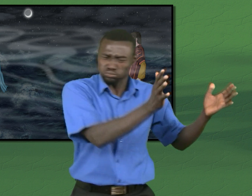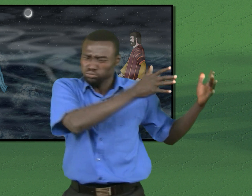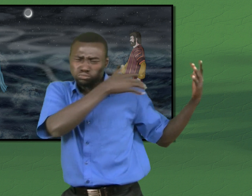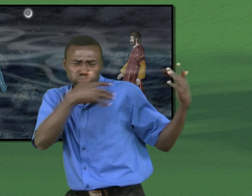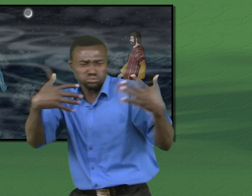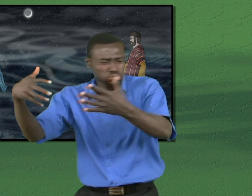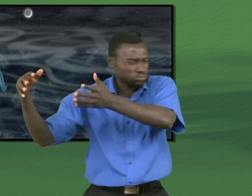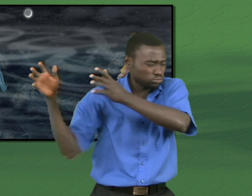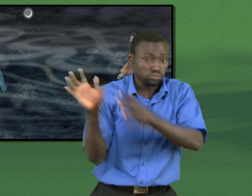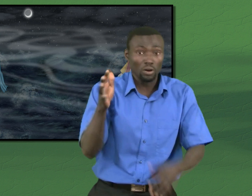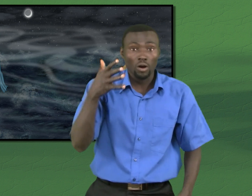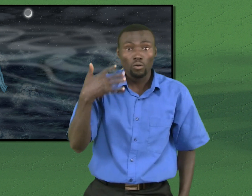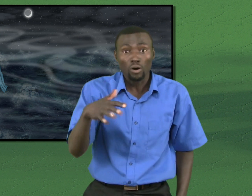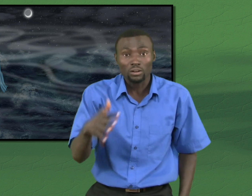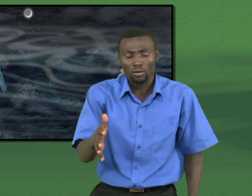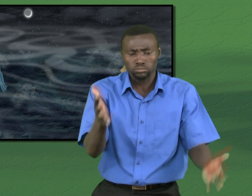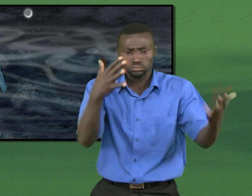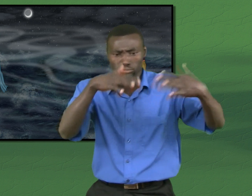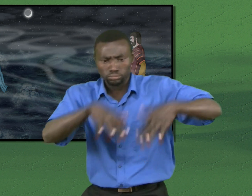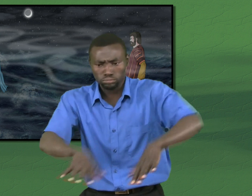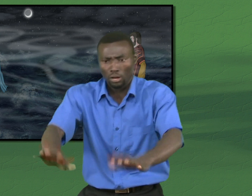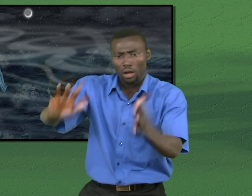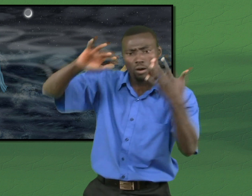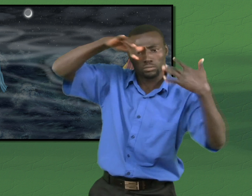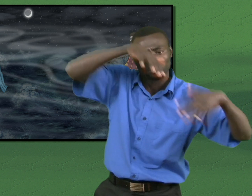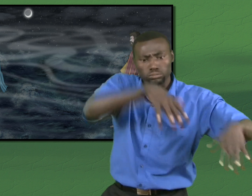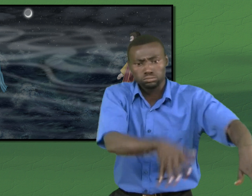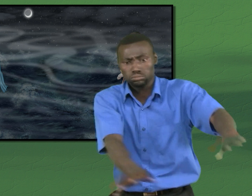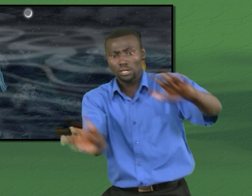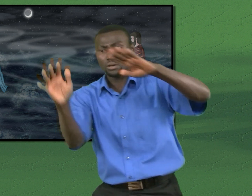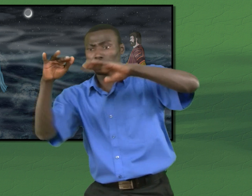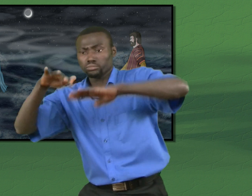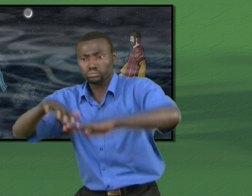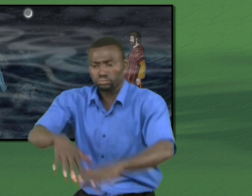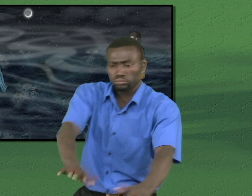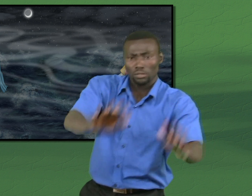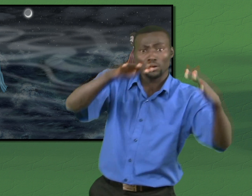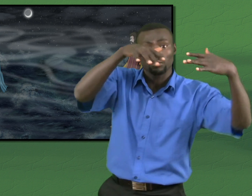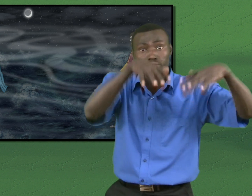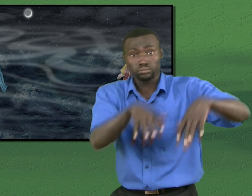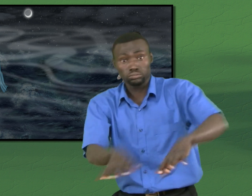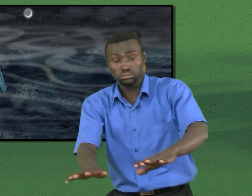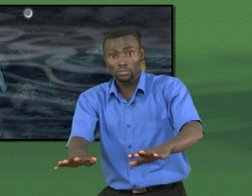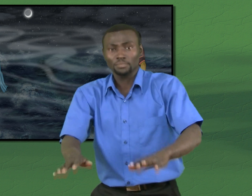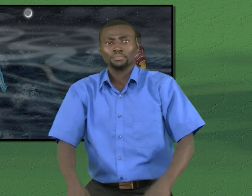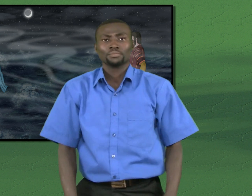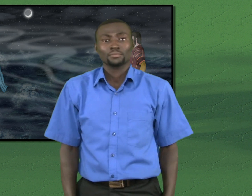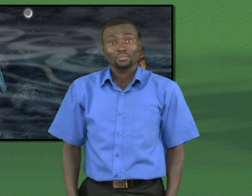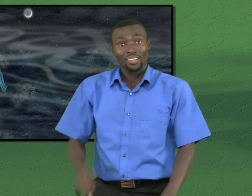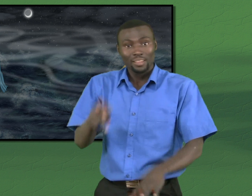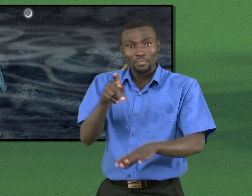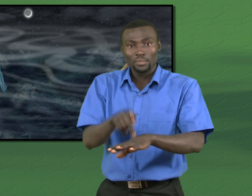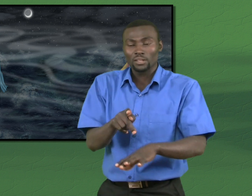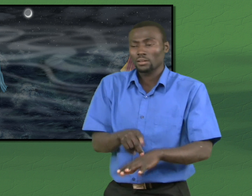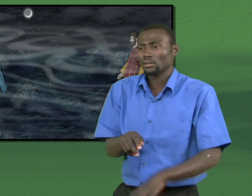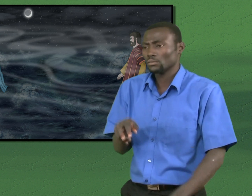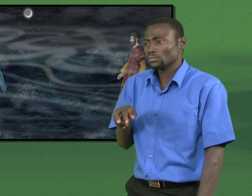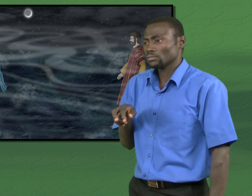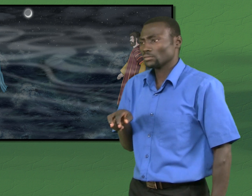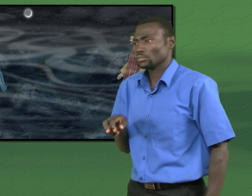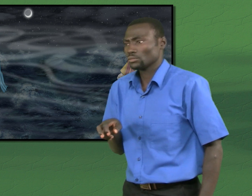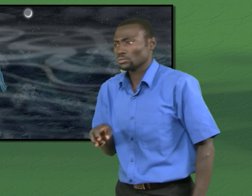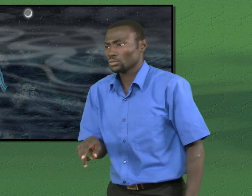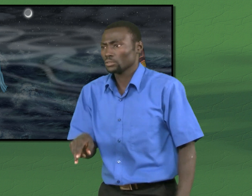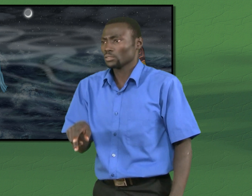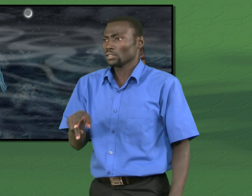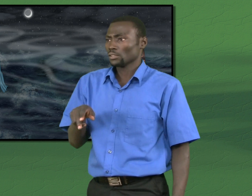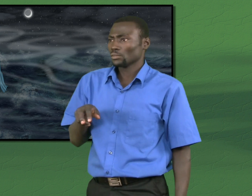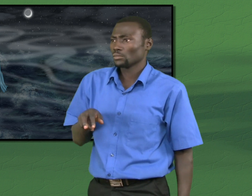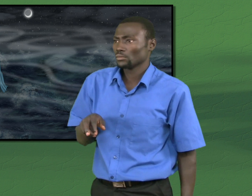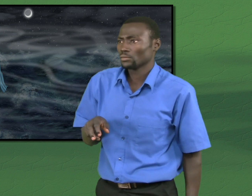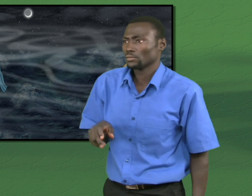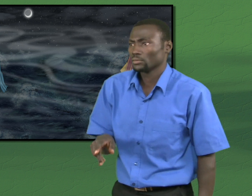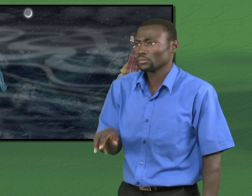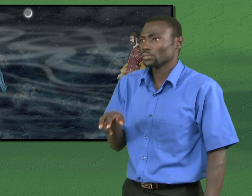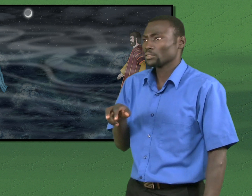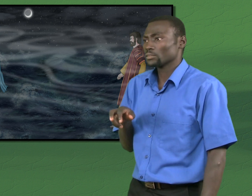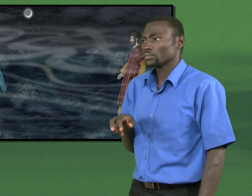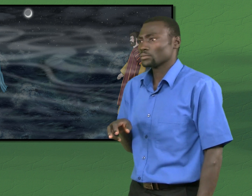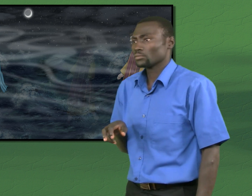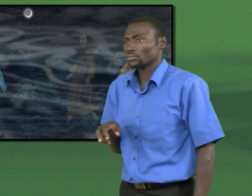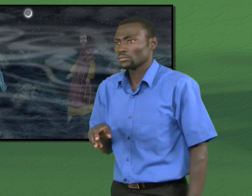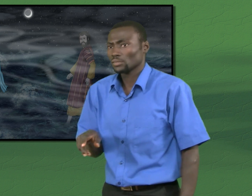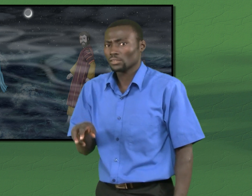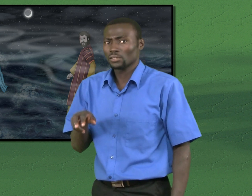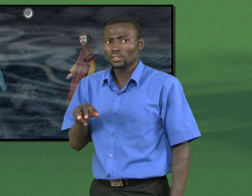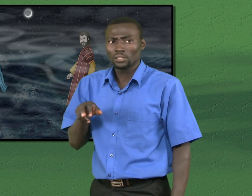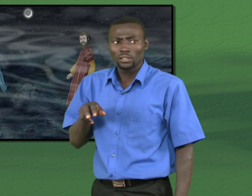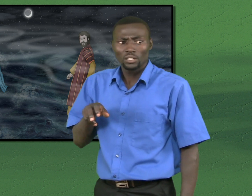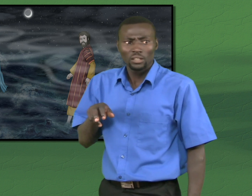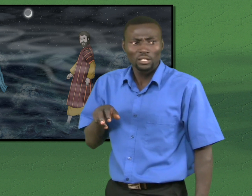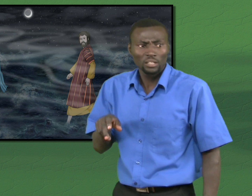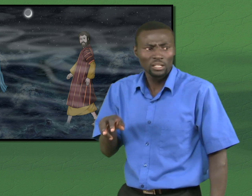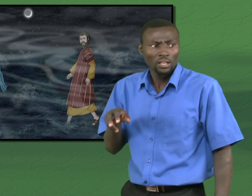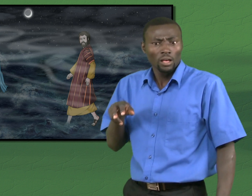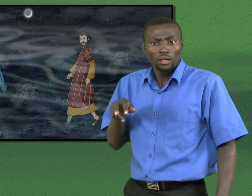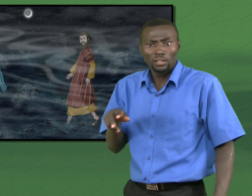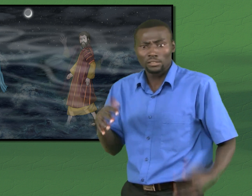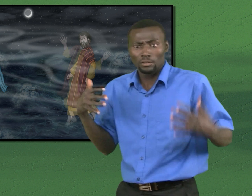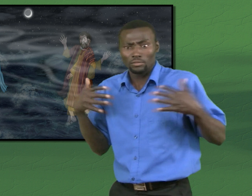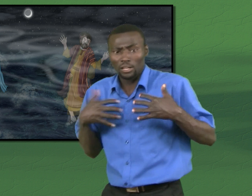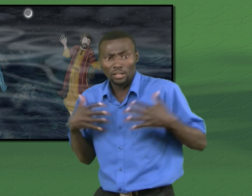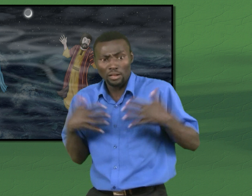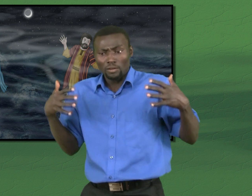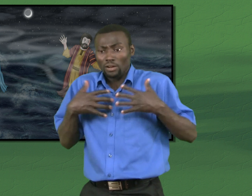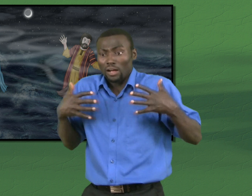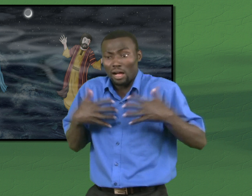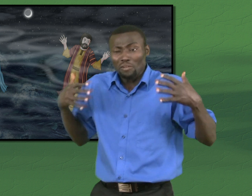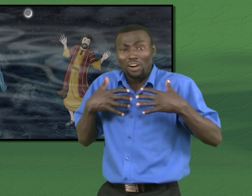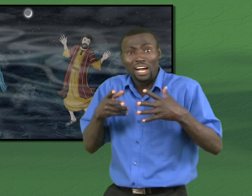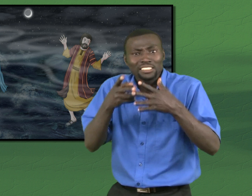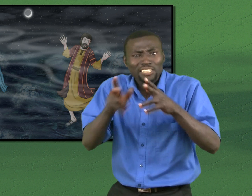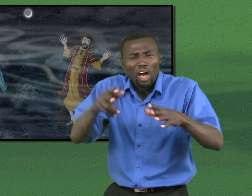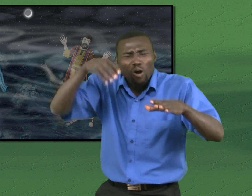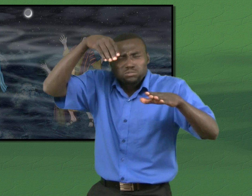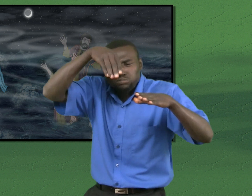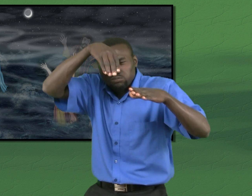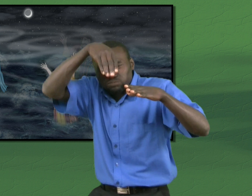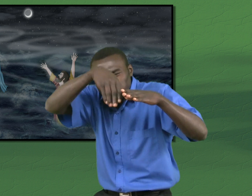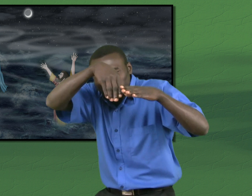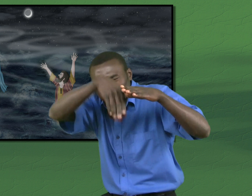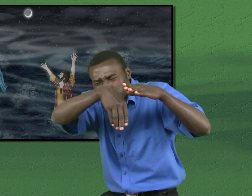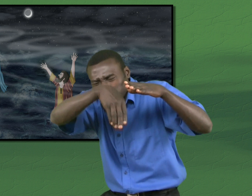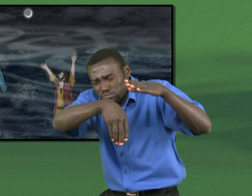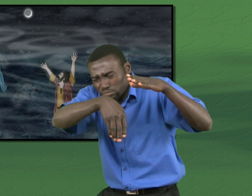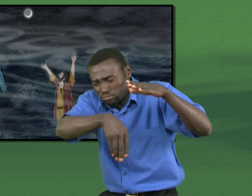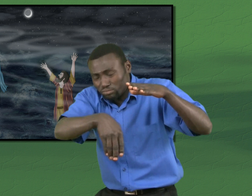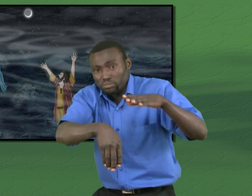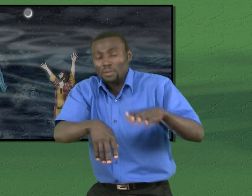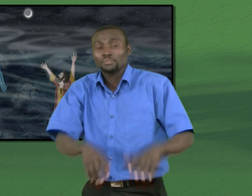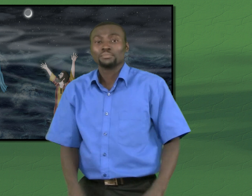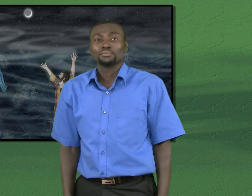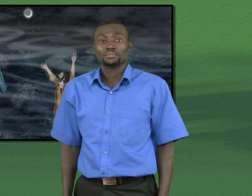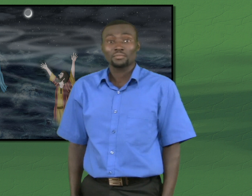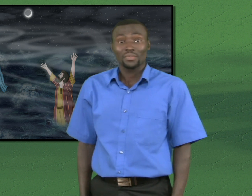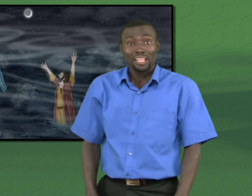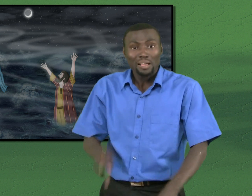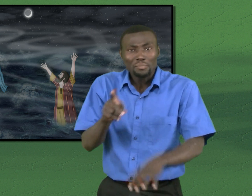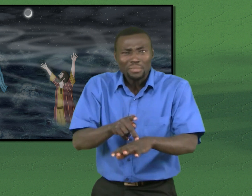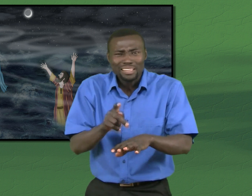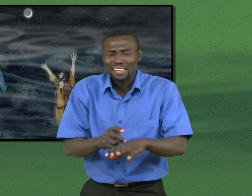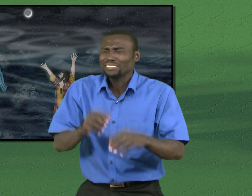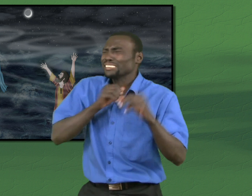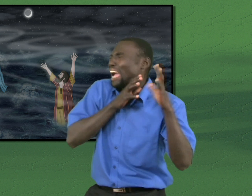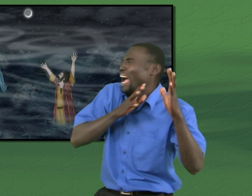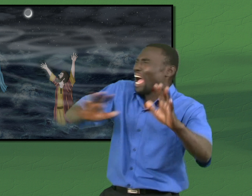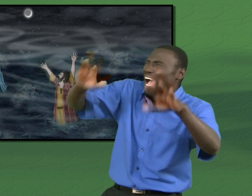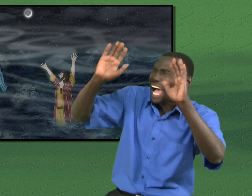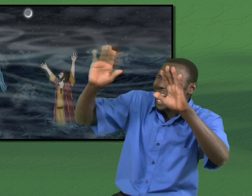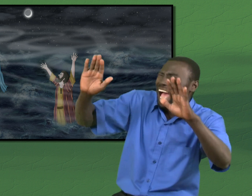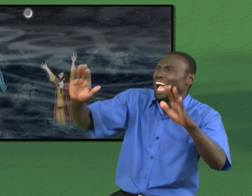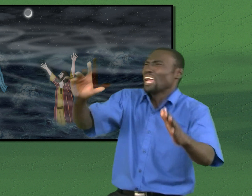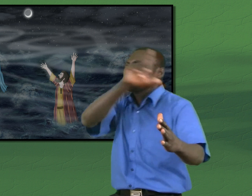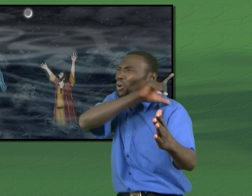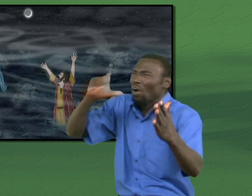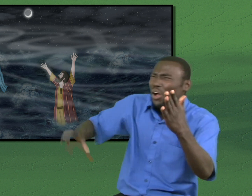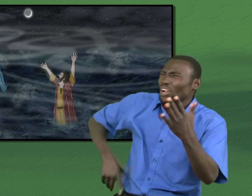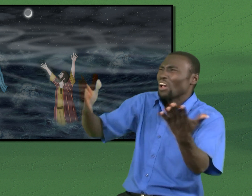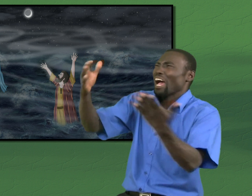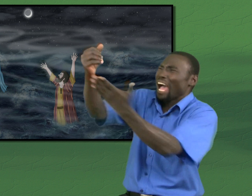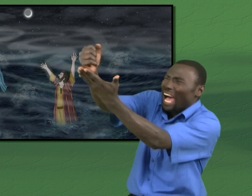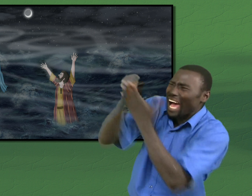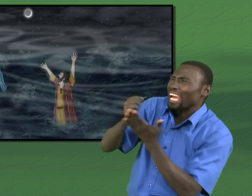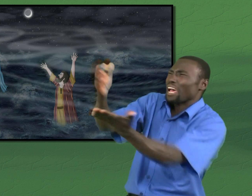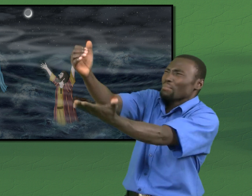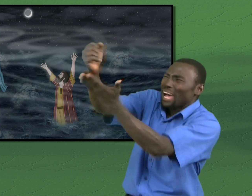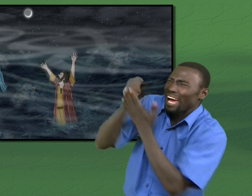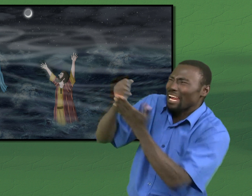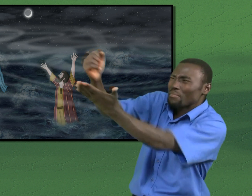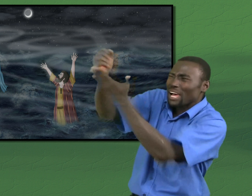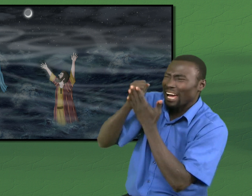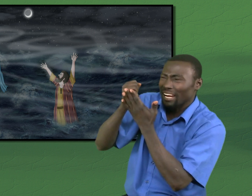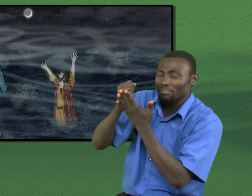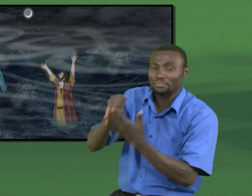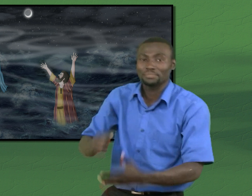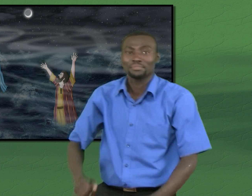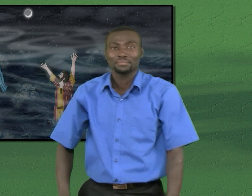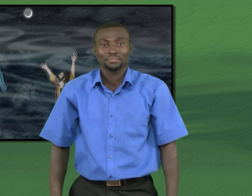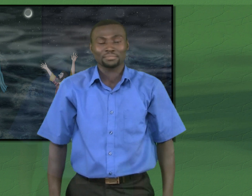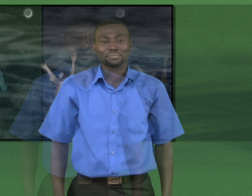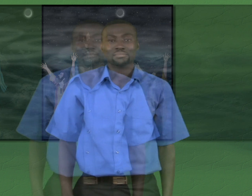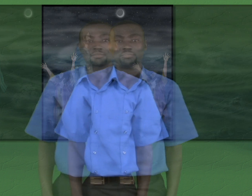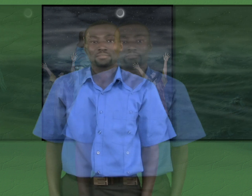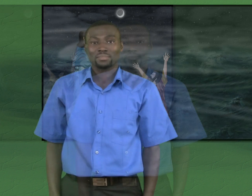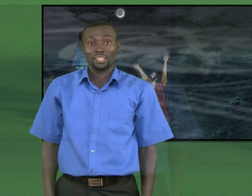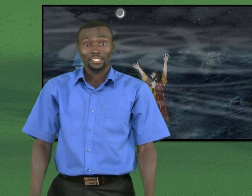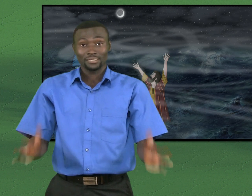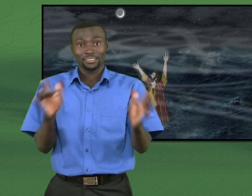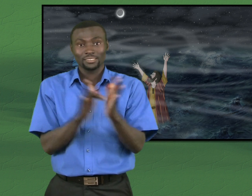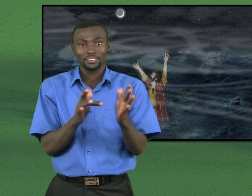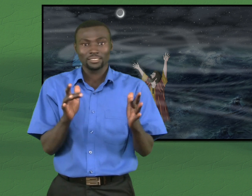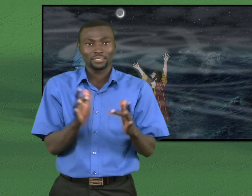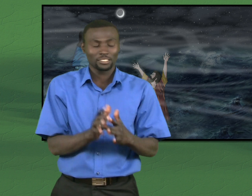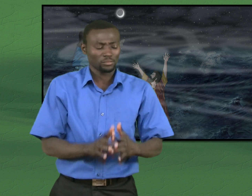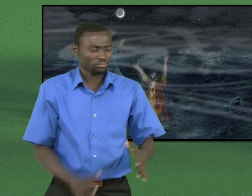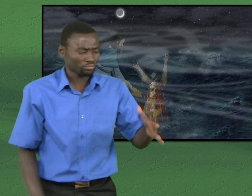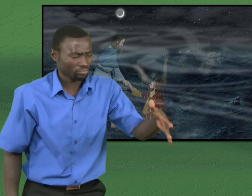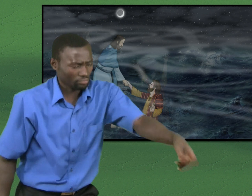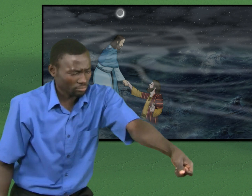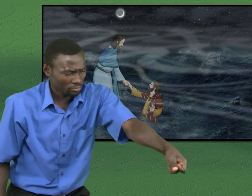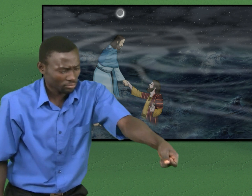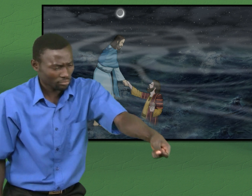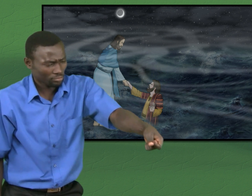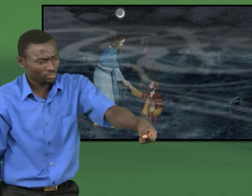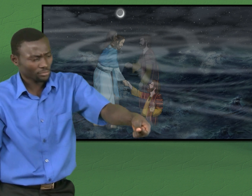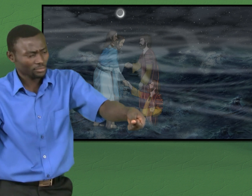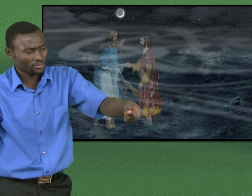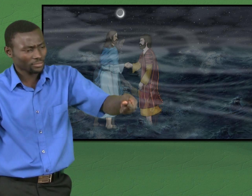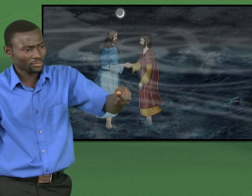But when he saw the strength of the wind, he was afraid, and beginning to sink, cried out, “Lord, save me!”